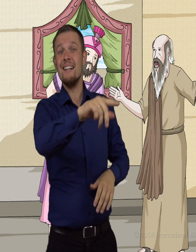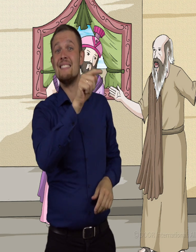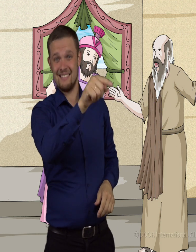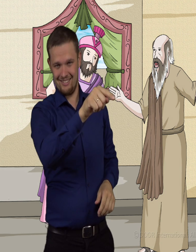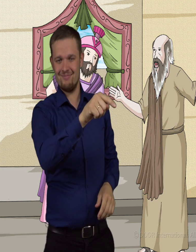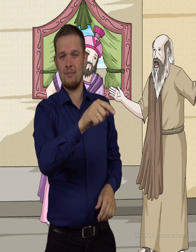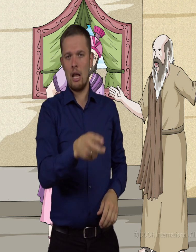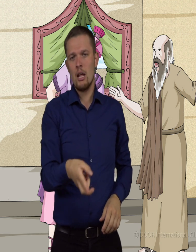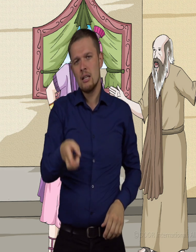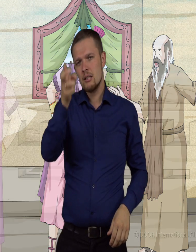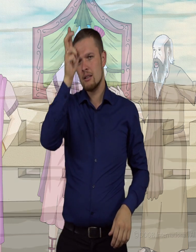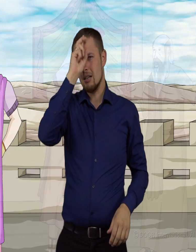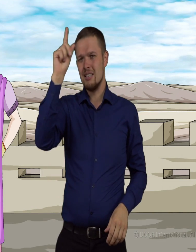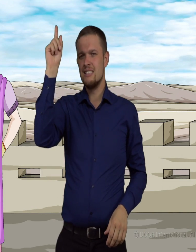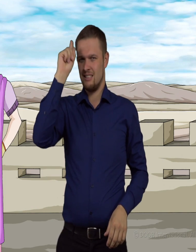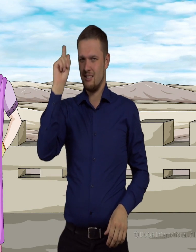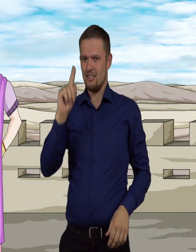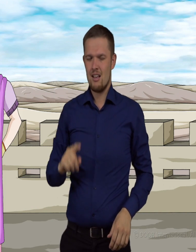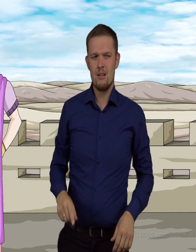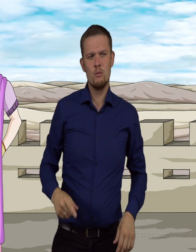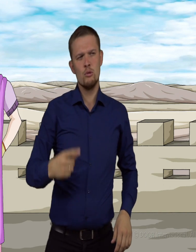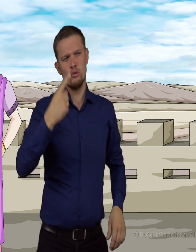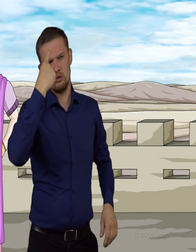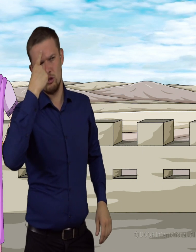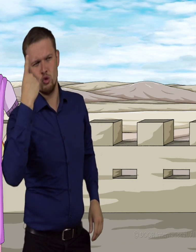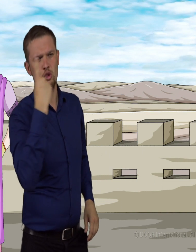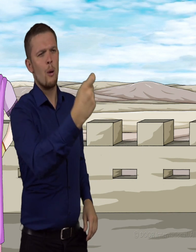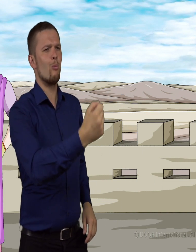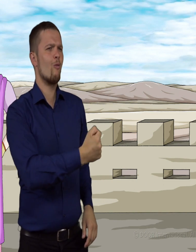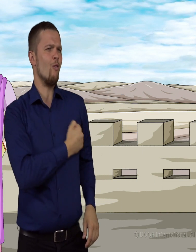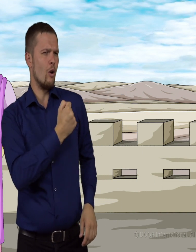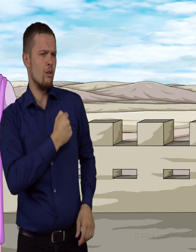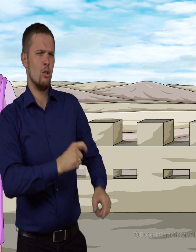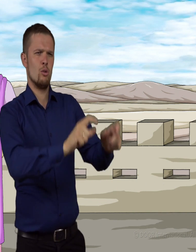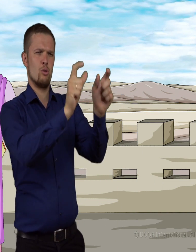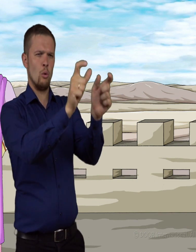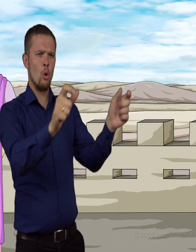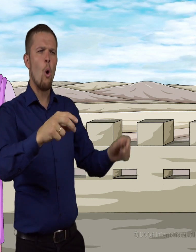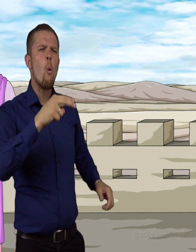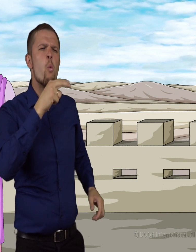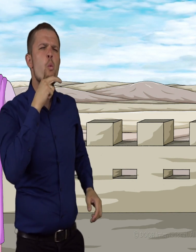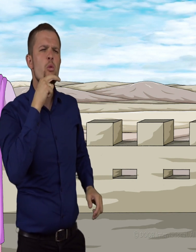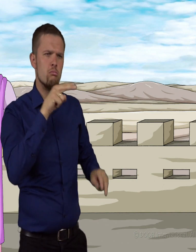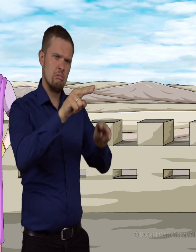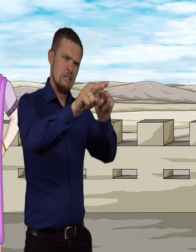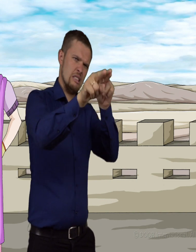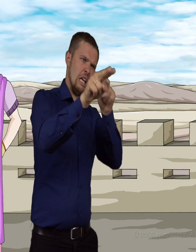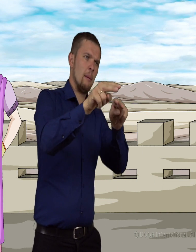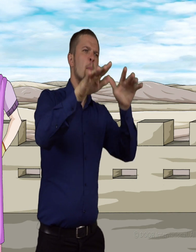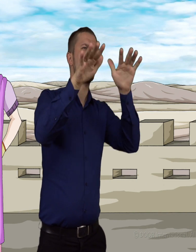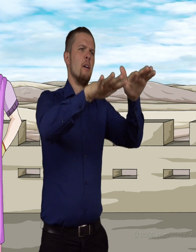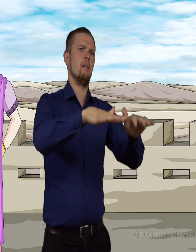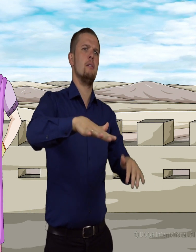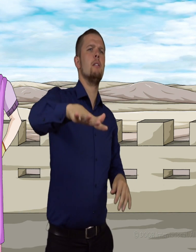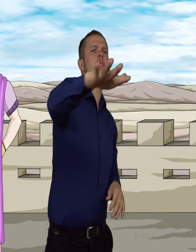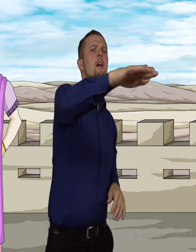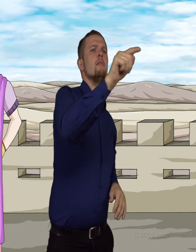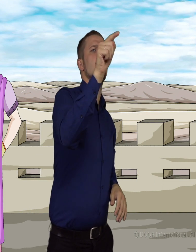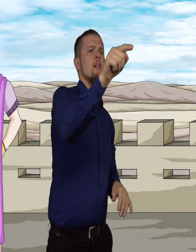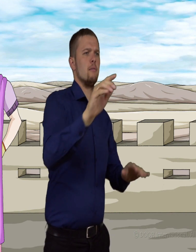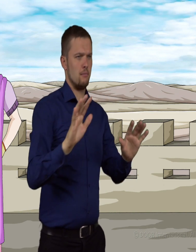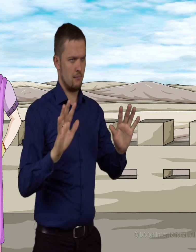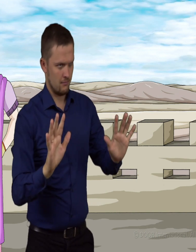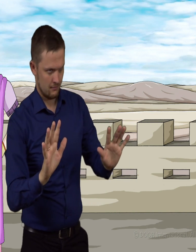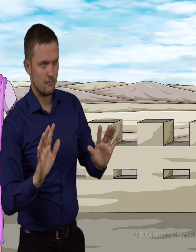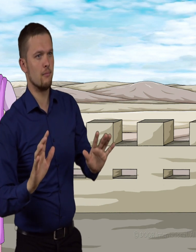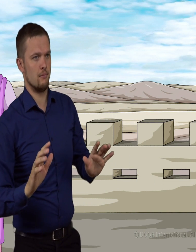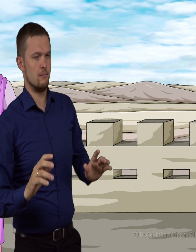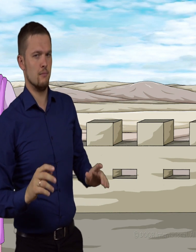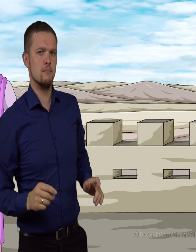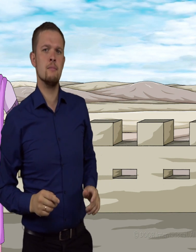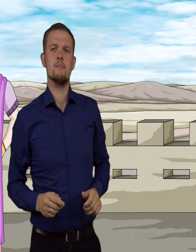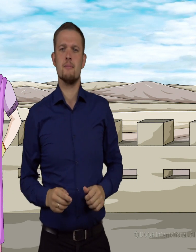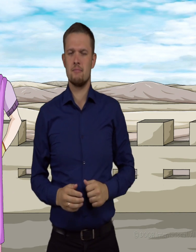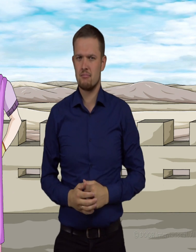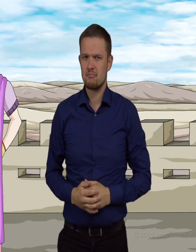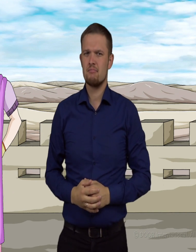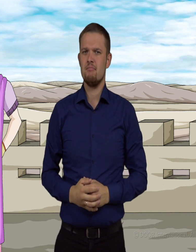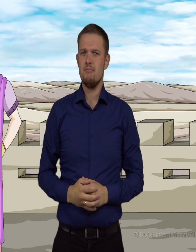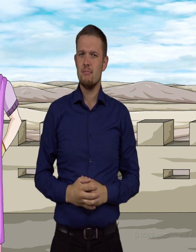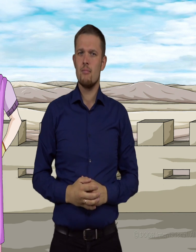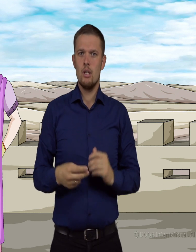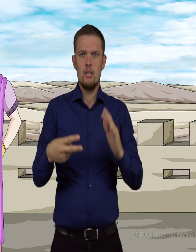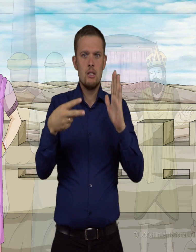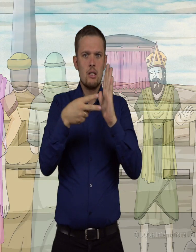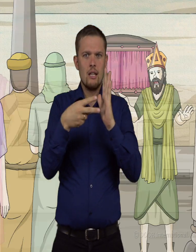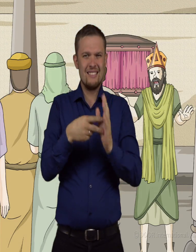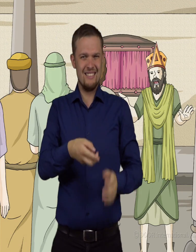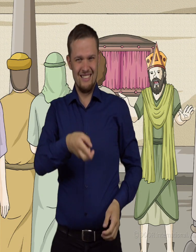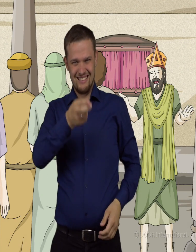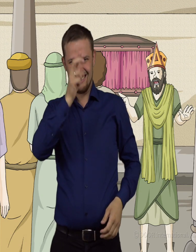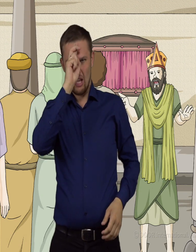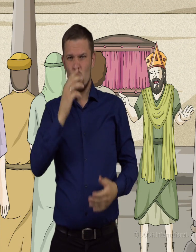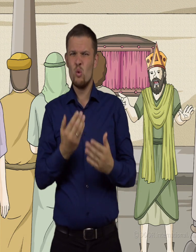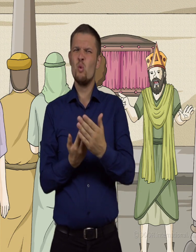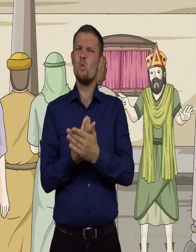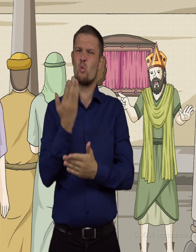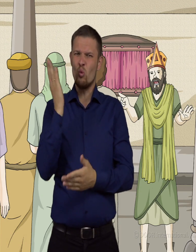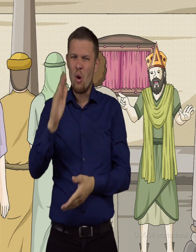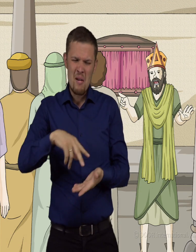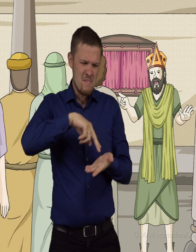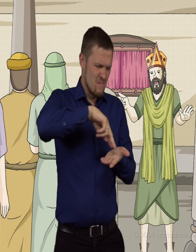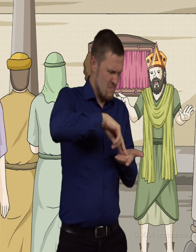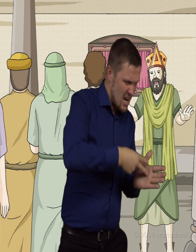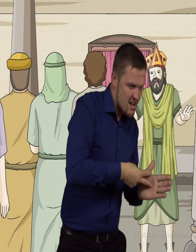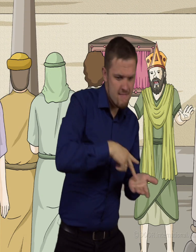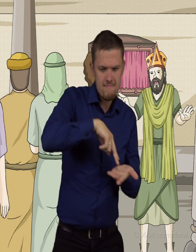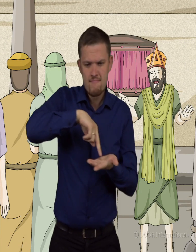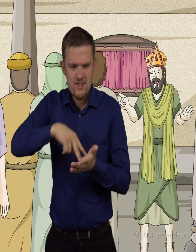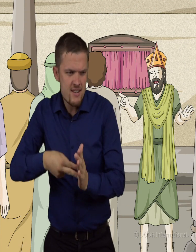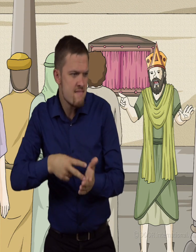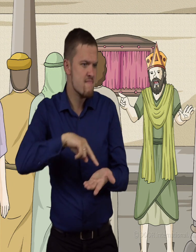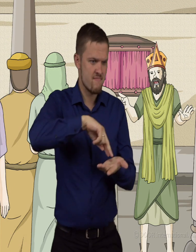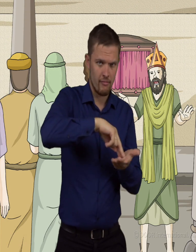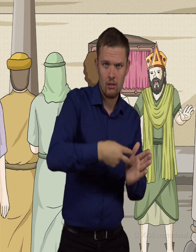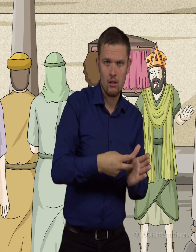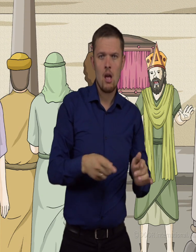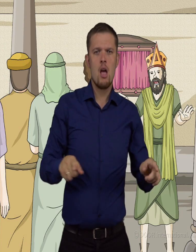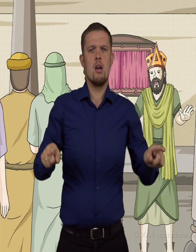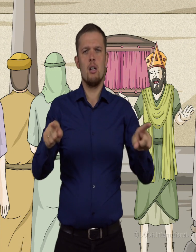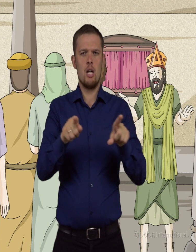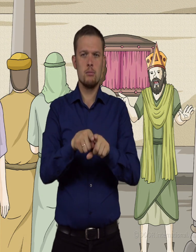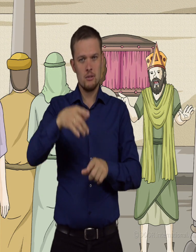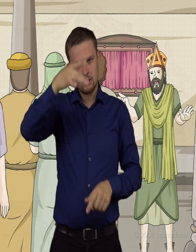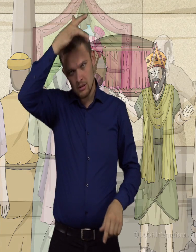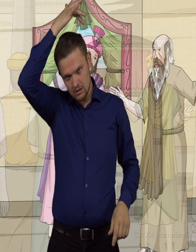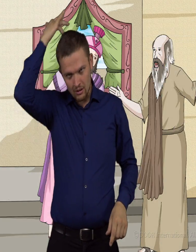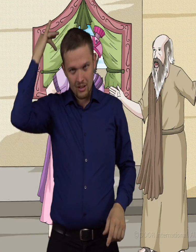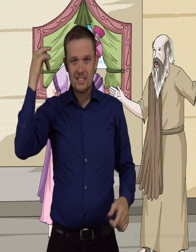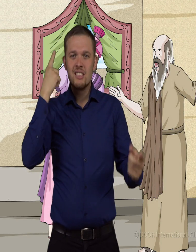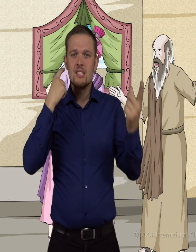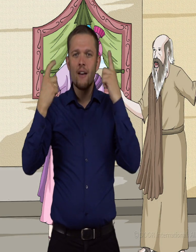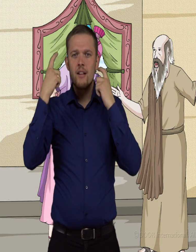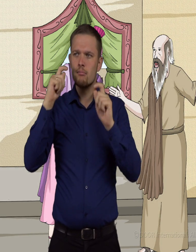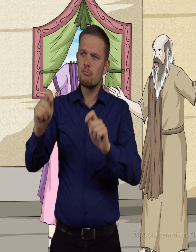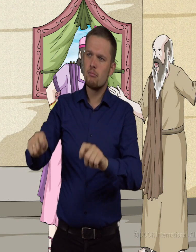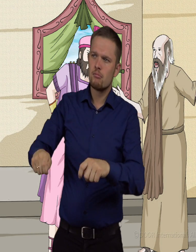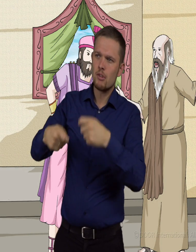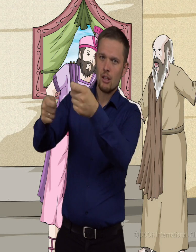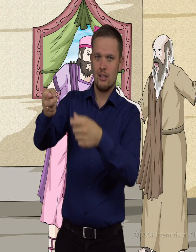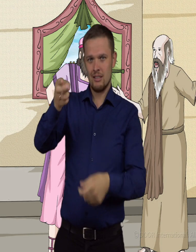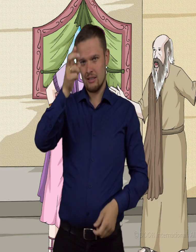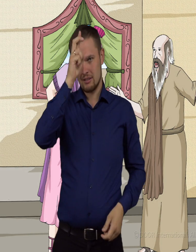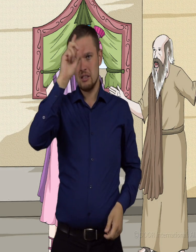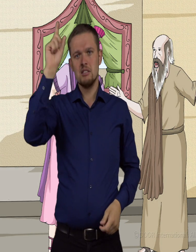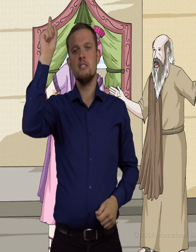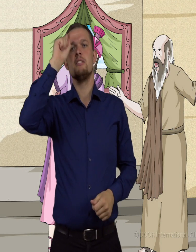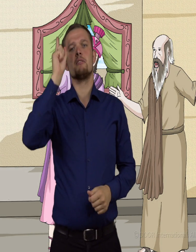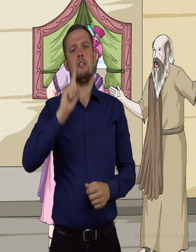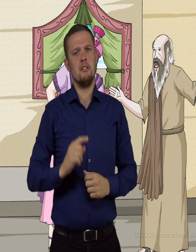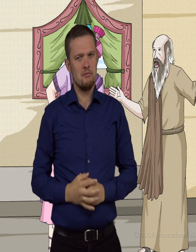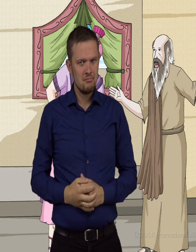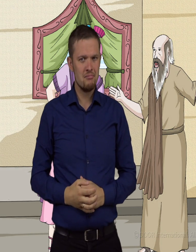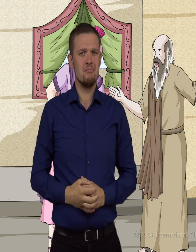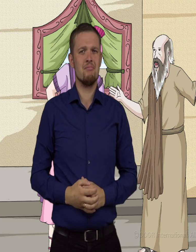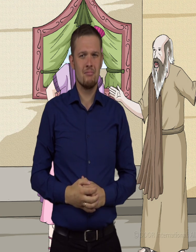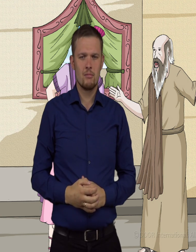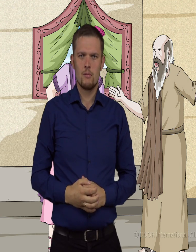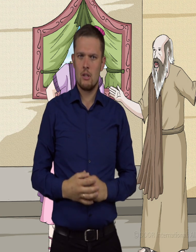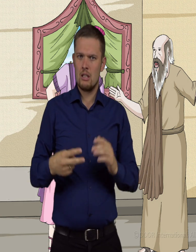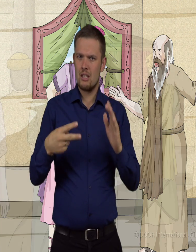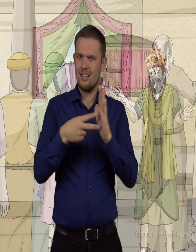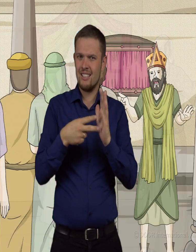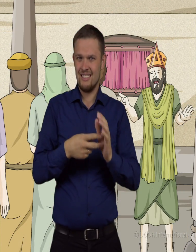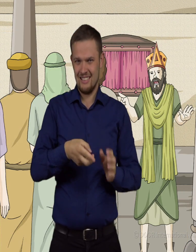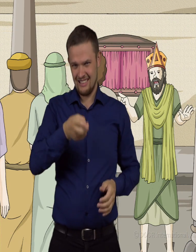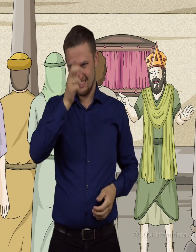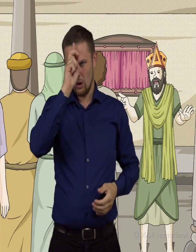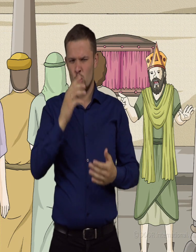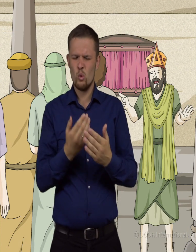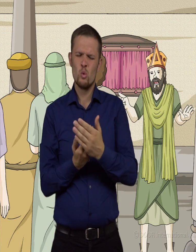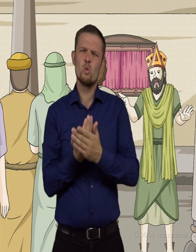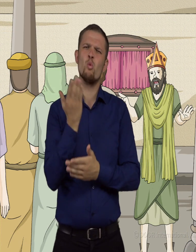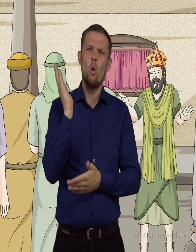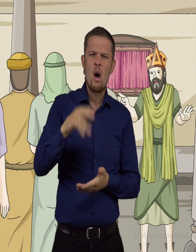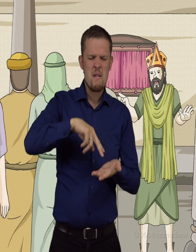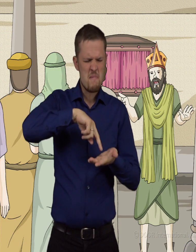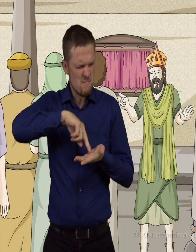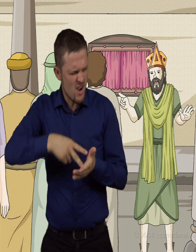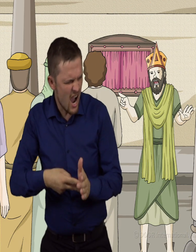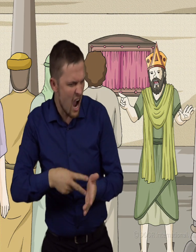So the king of Israel sent word to the place the man of God had pointed out.